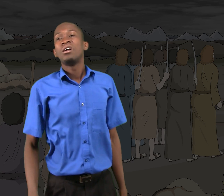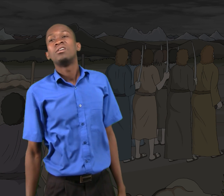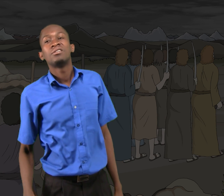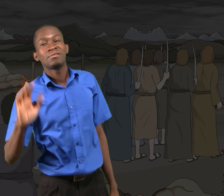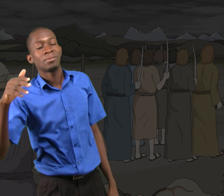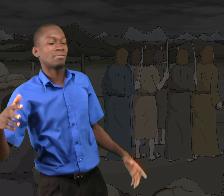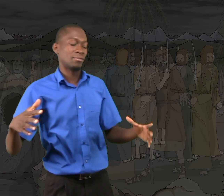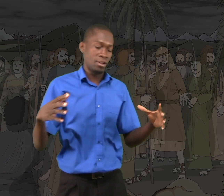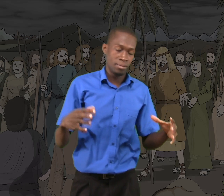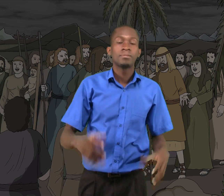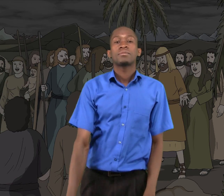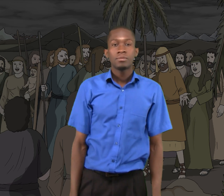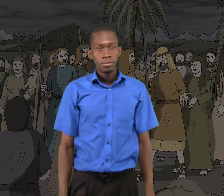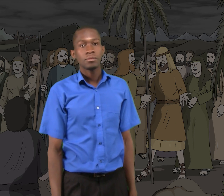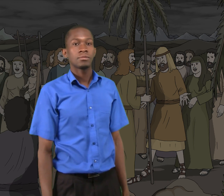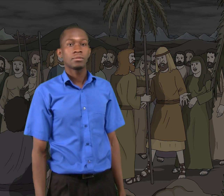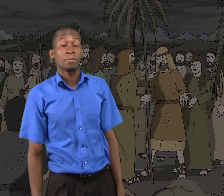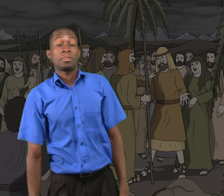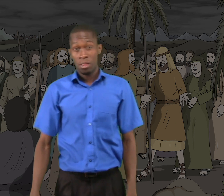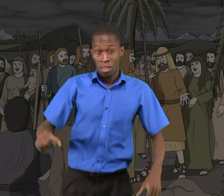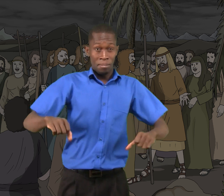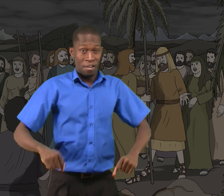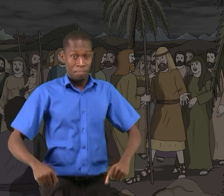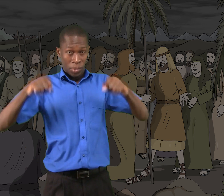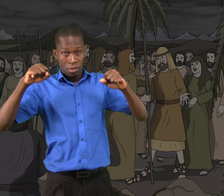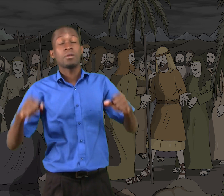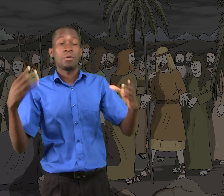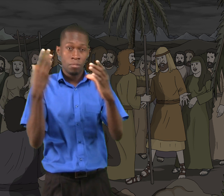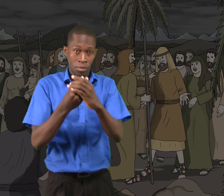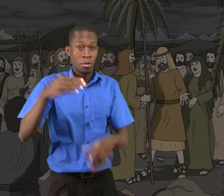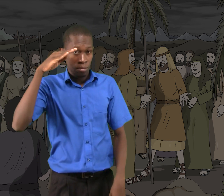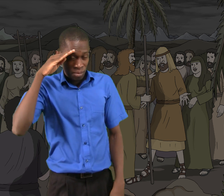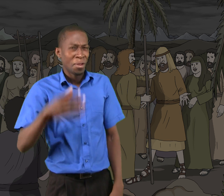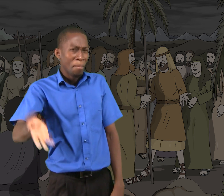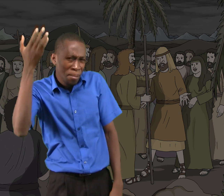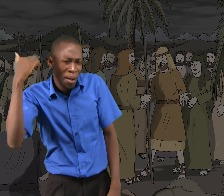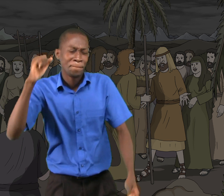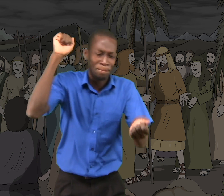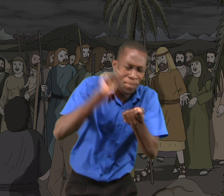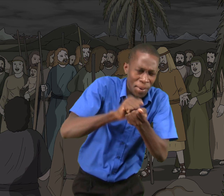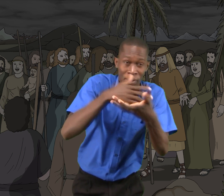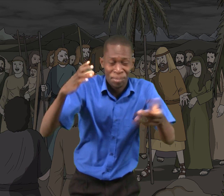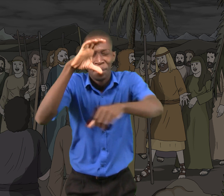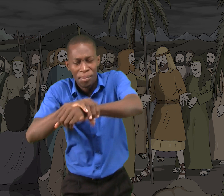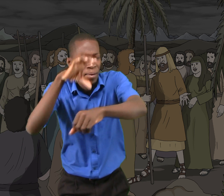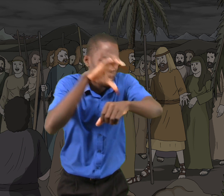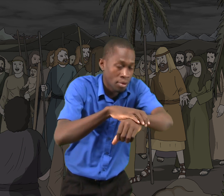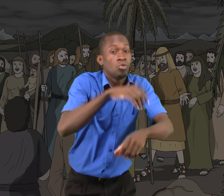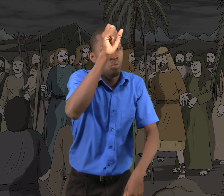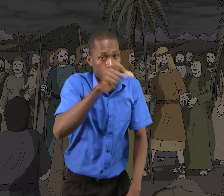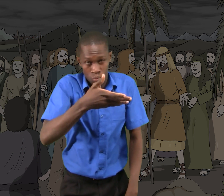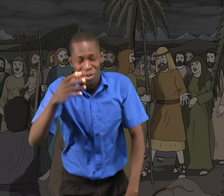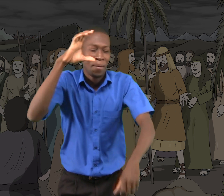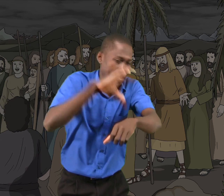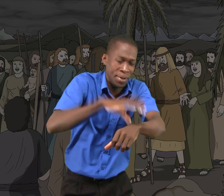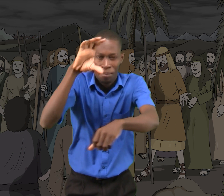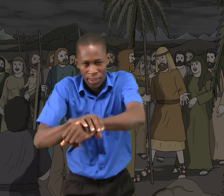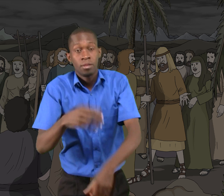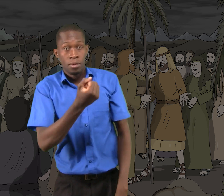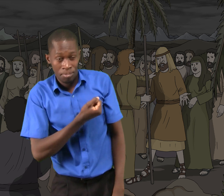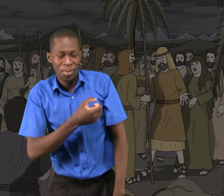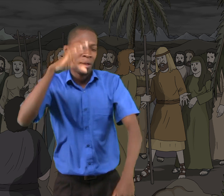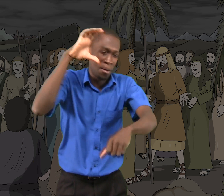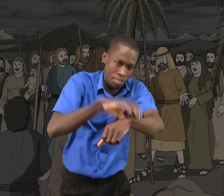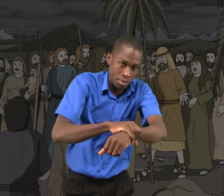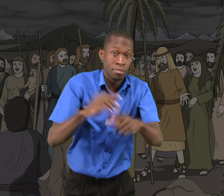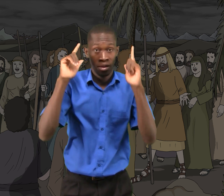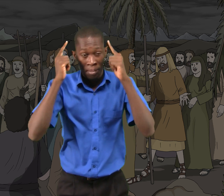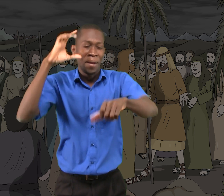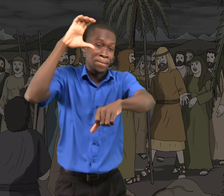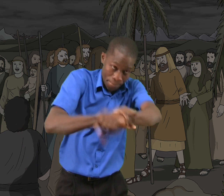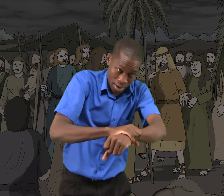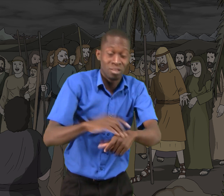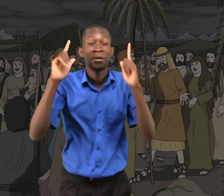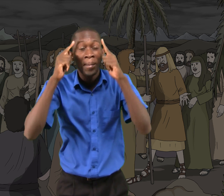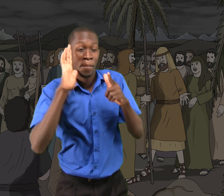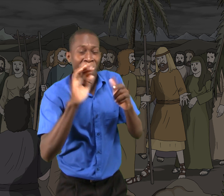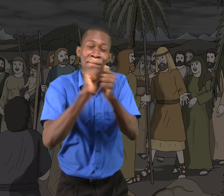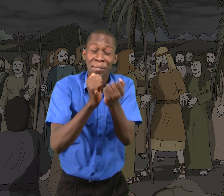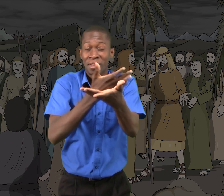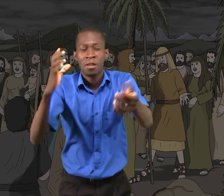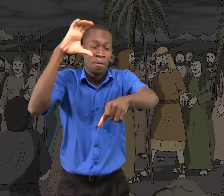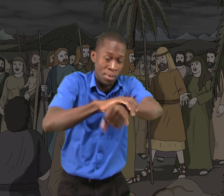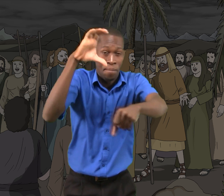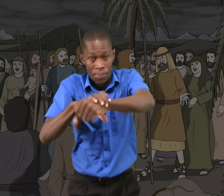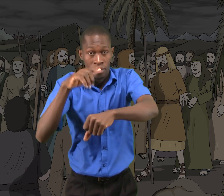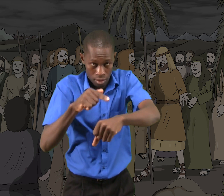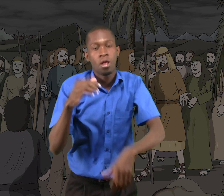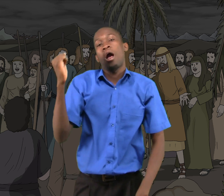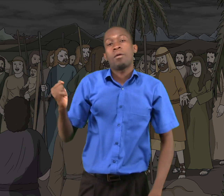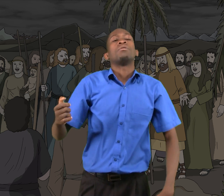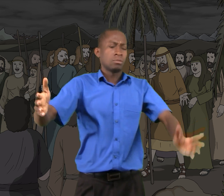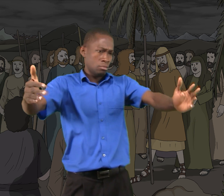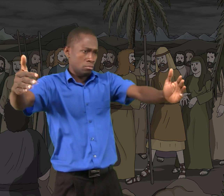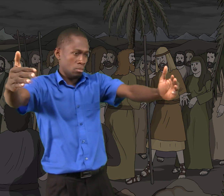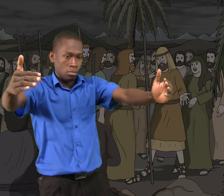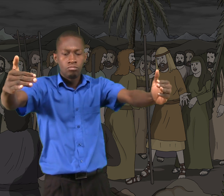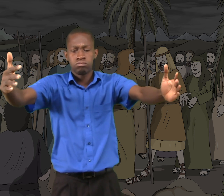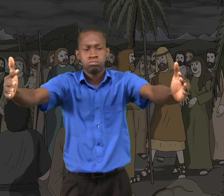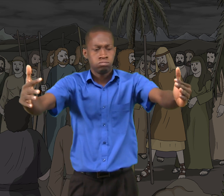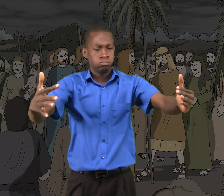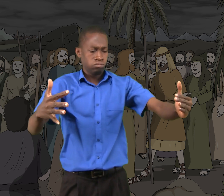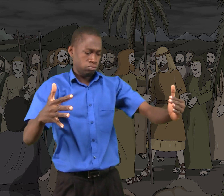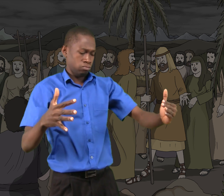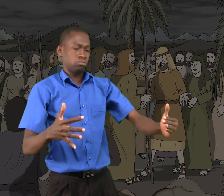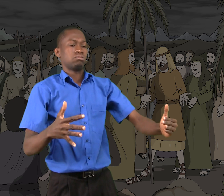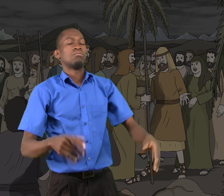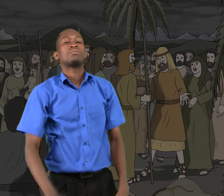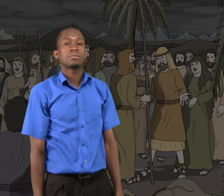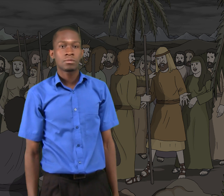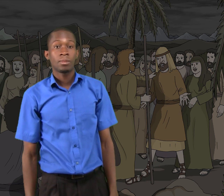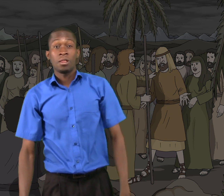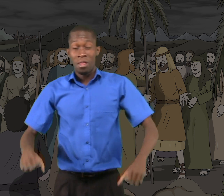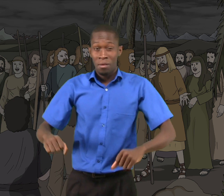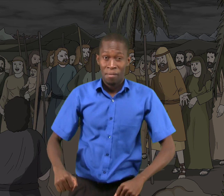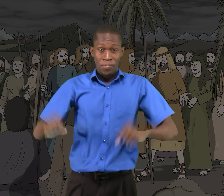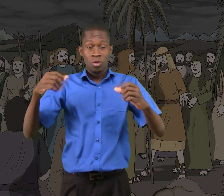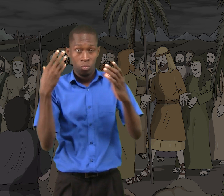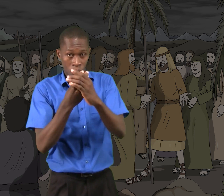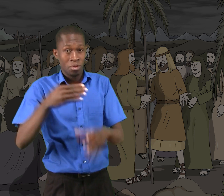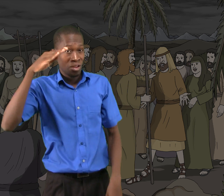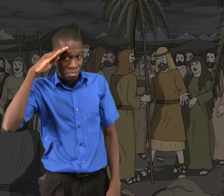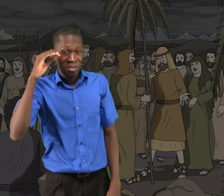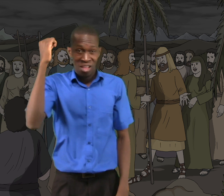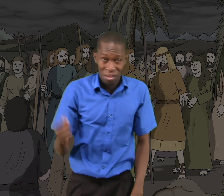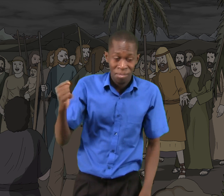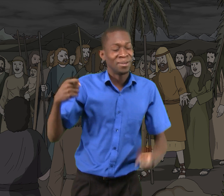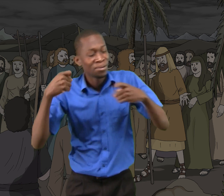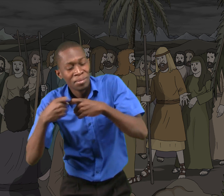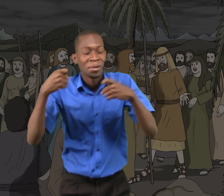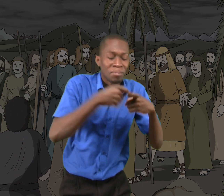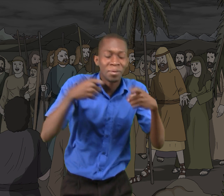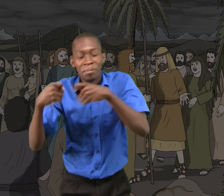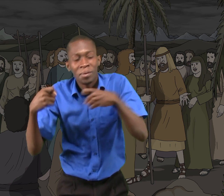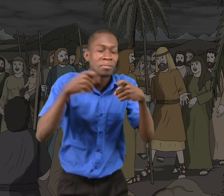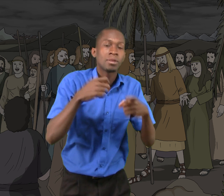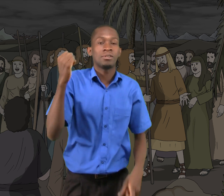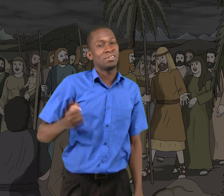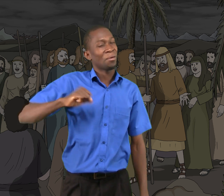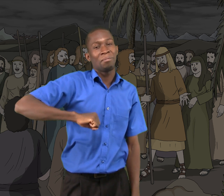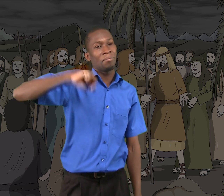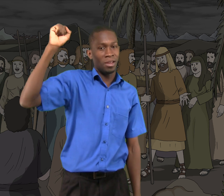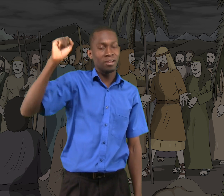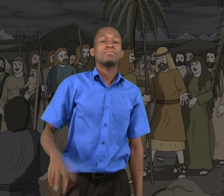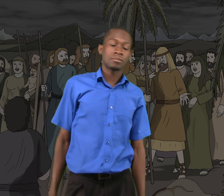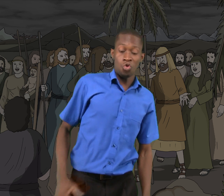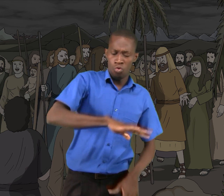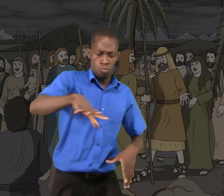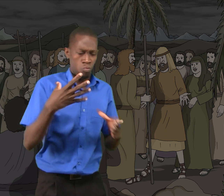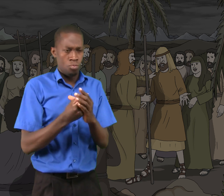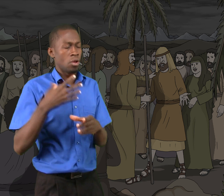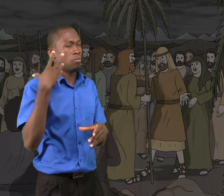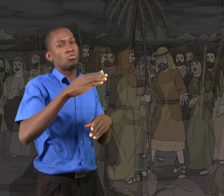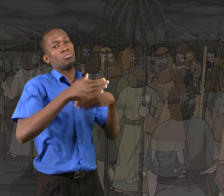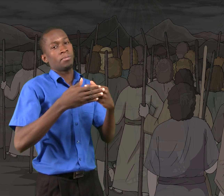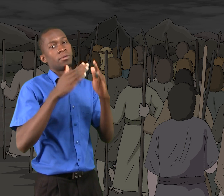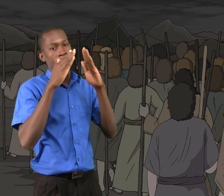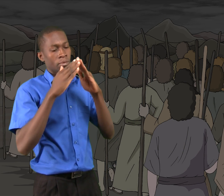He retrieved all the goods, as well as his relative Lot and his possessions, together with the women and the rest of the people.